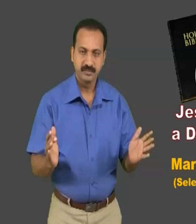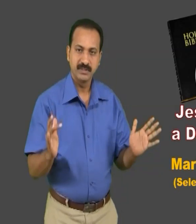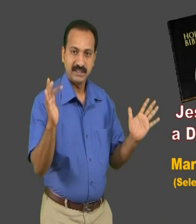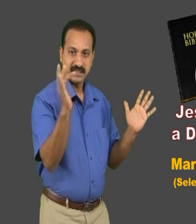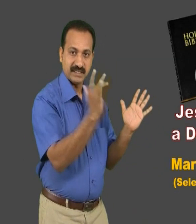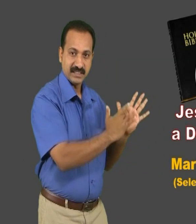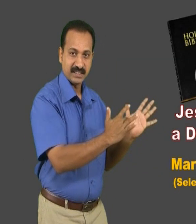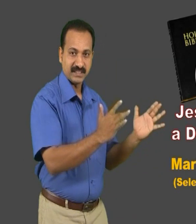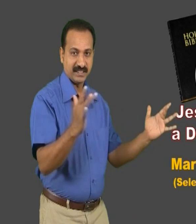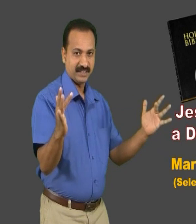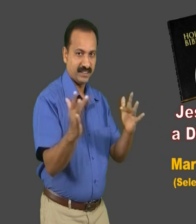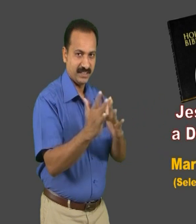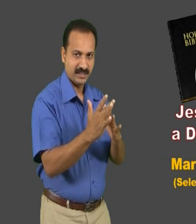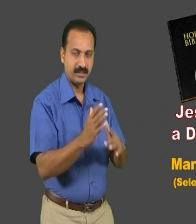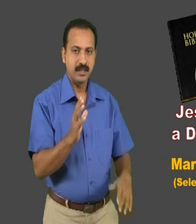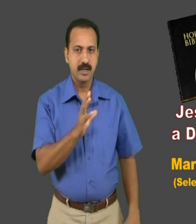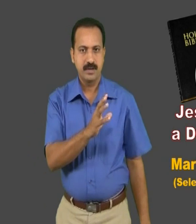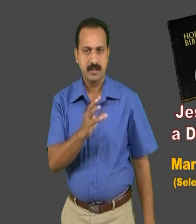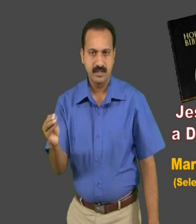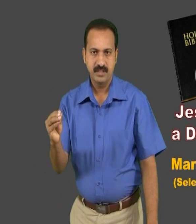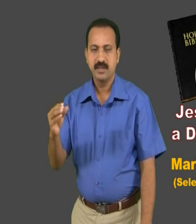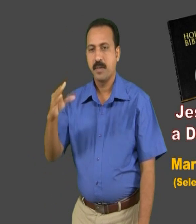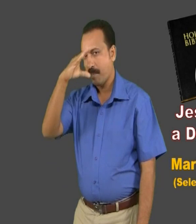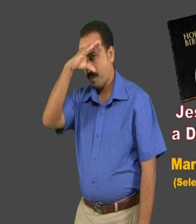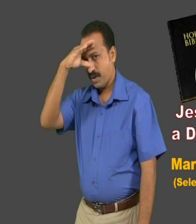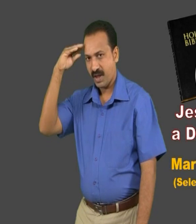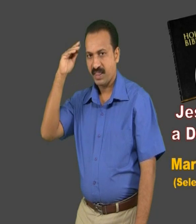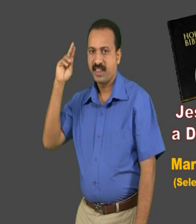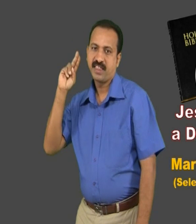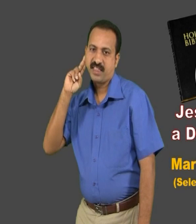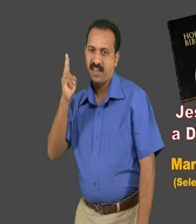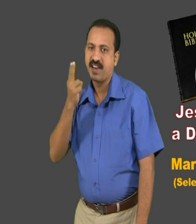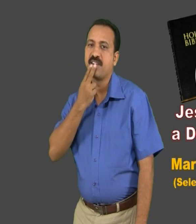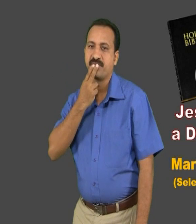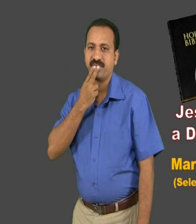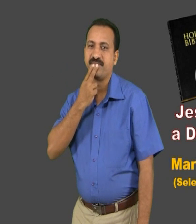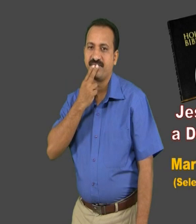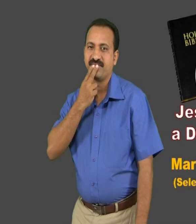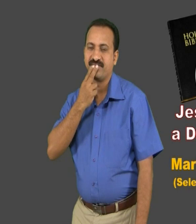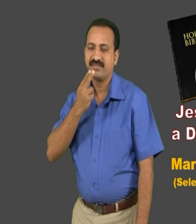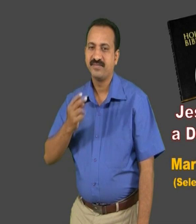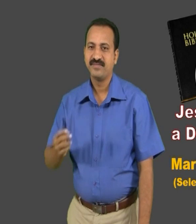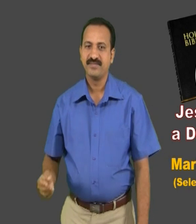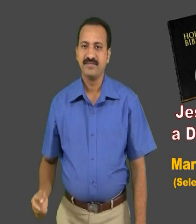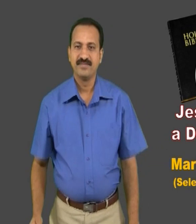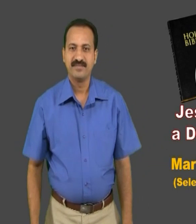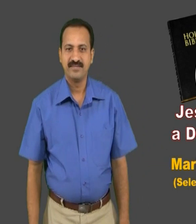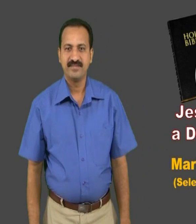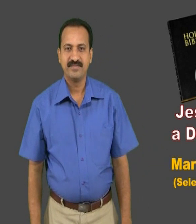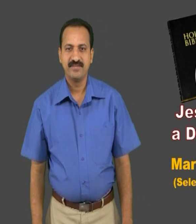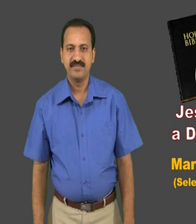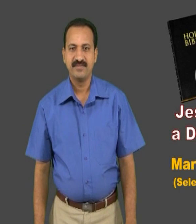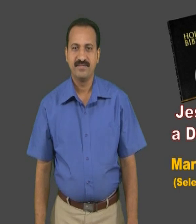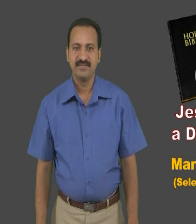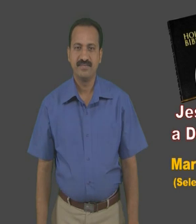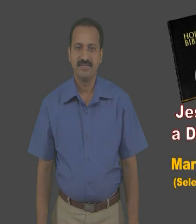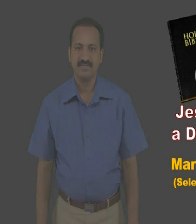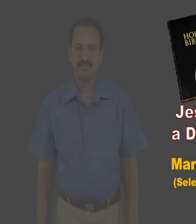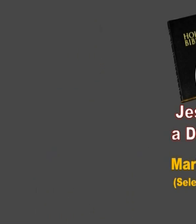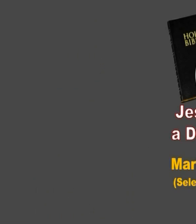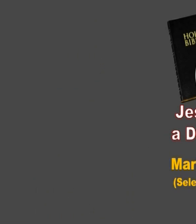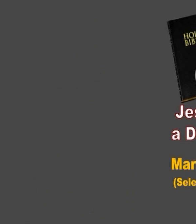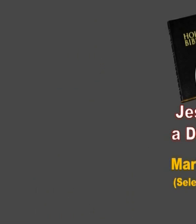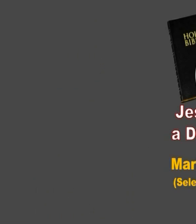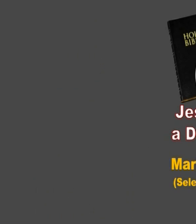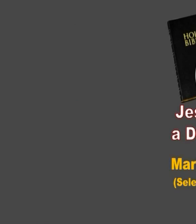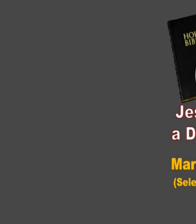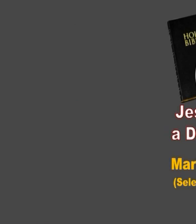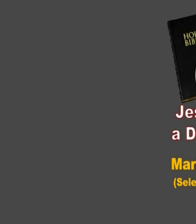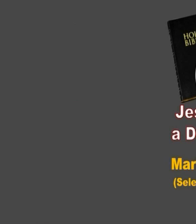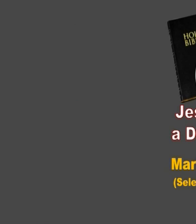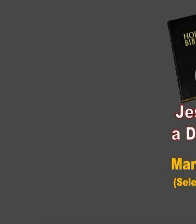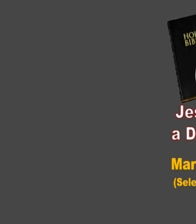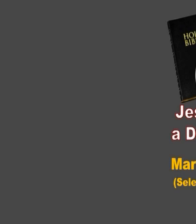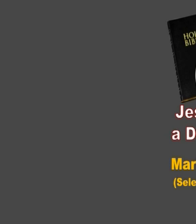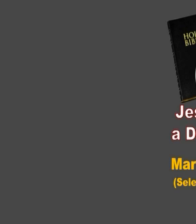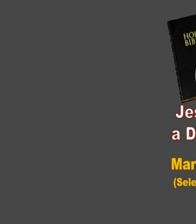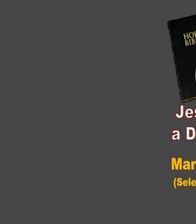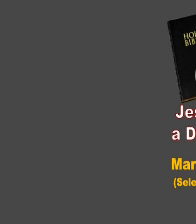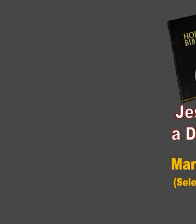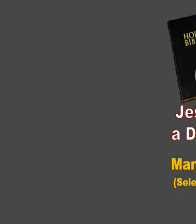Jesus and a deaf man